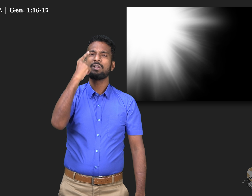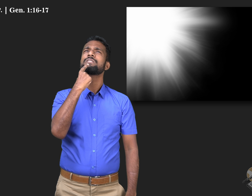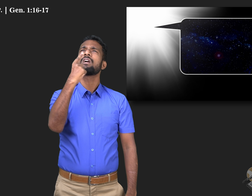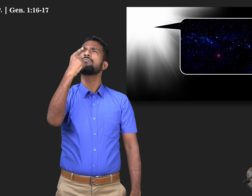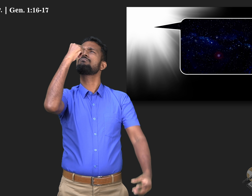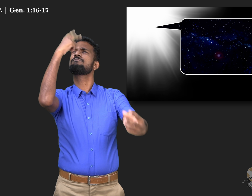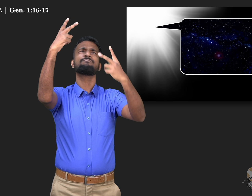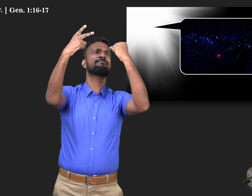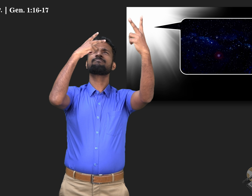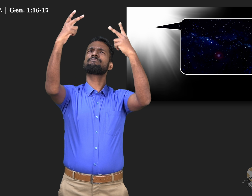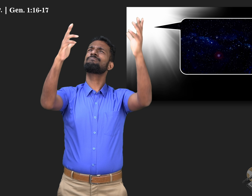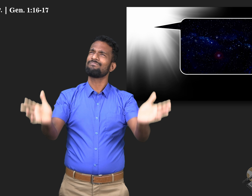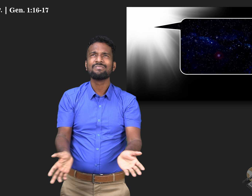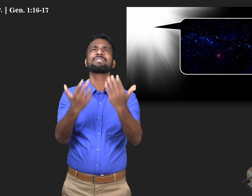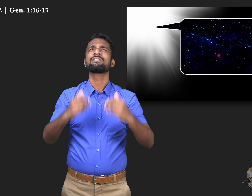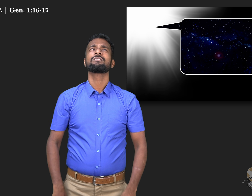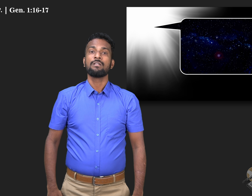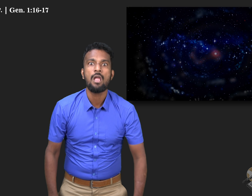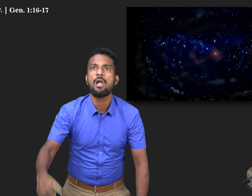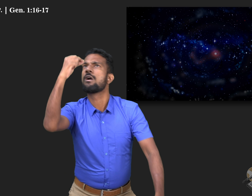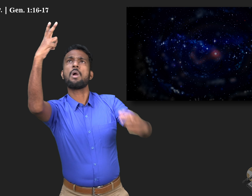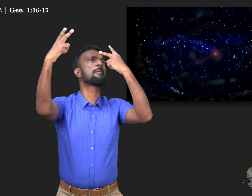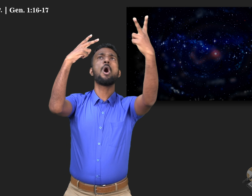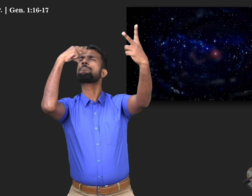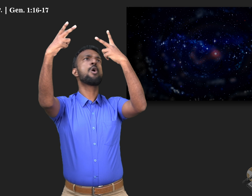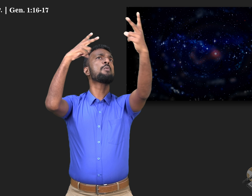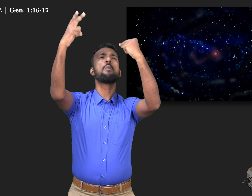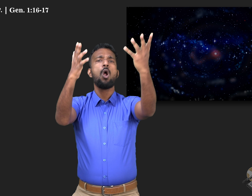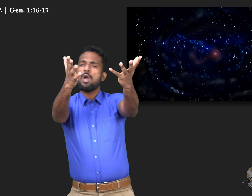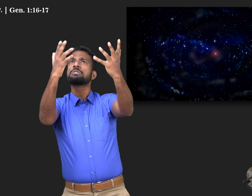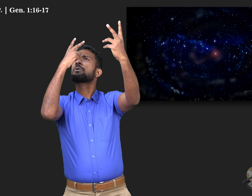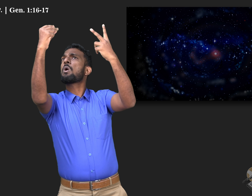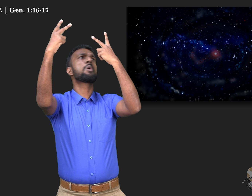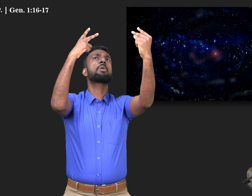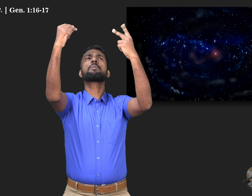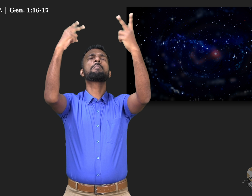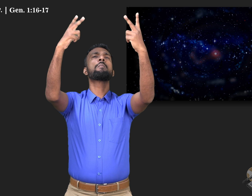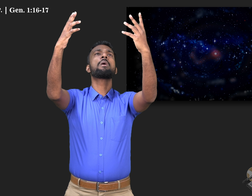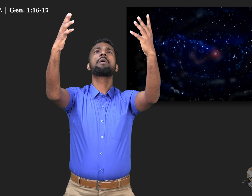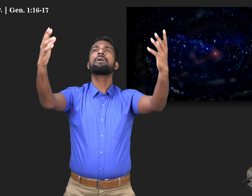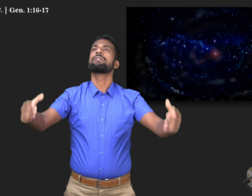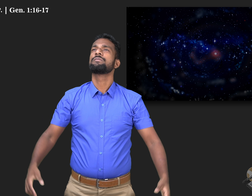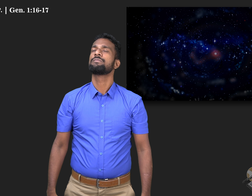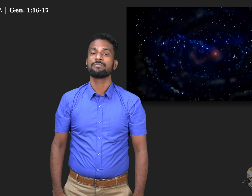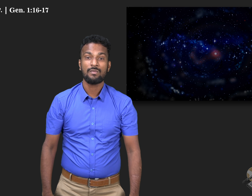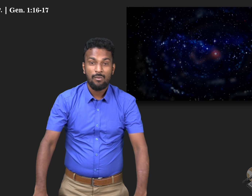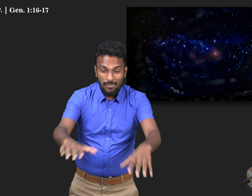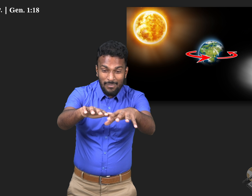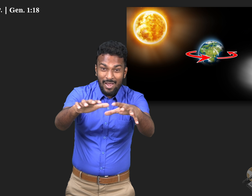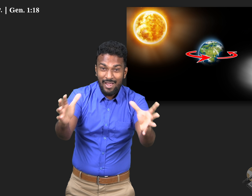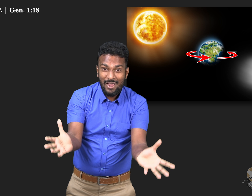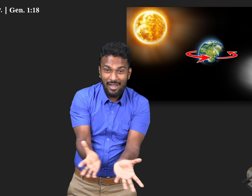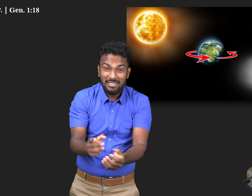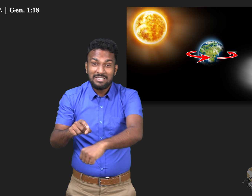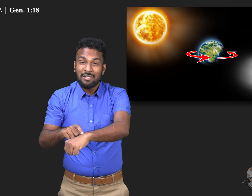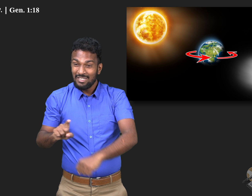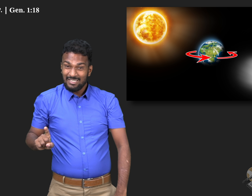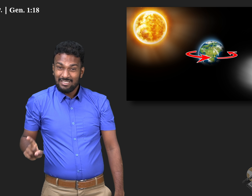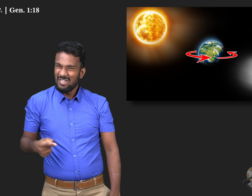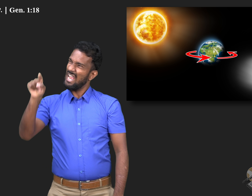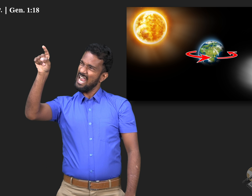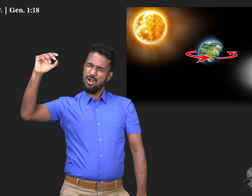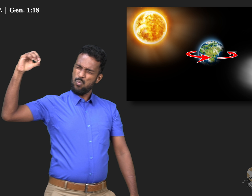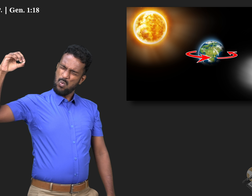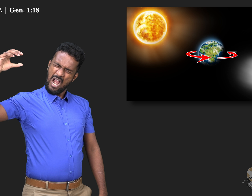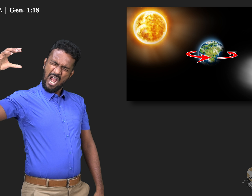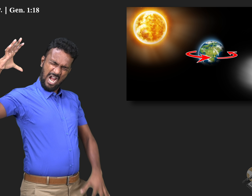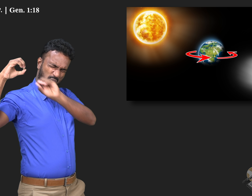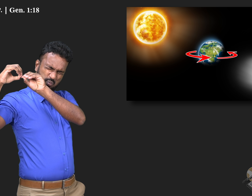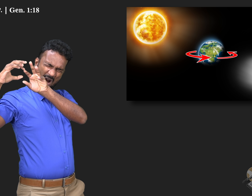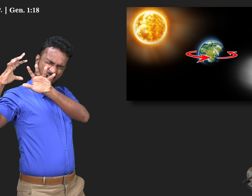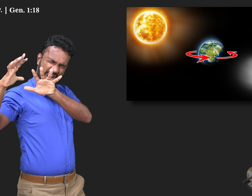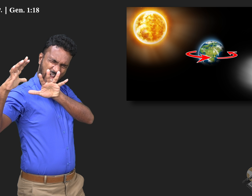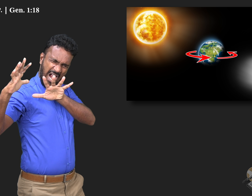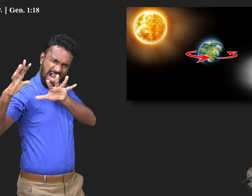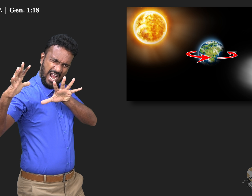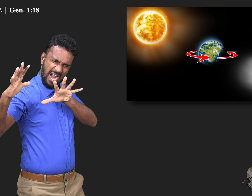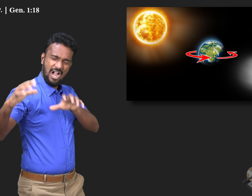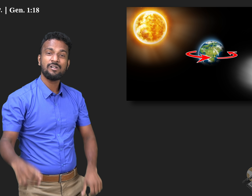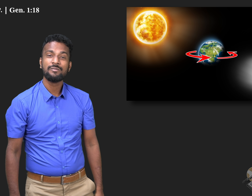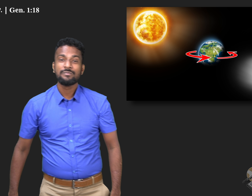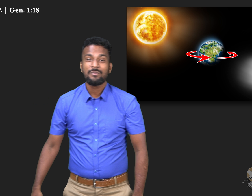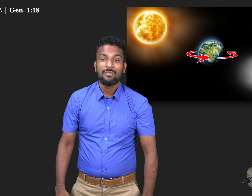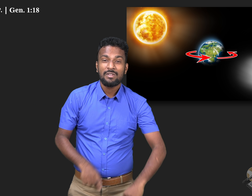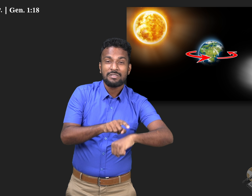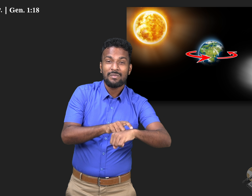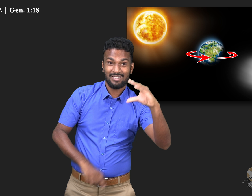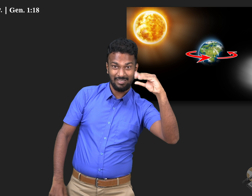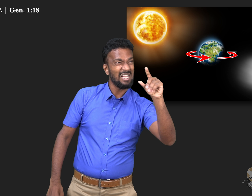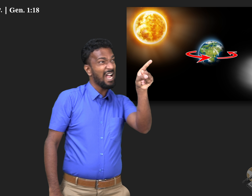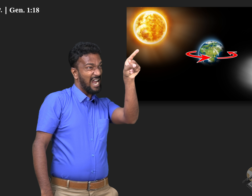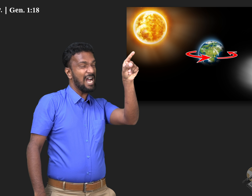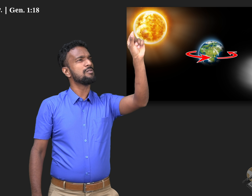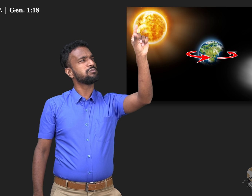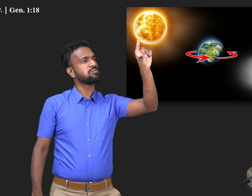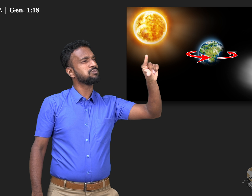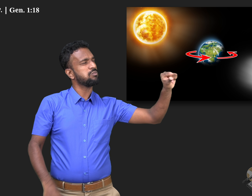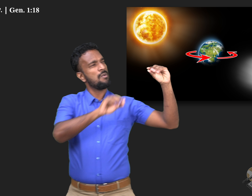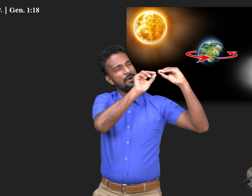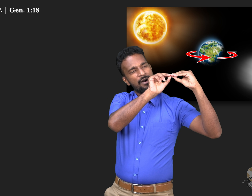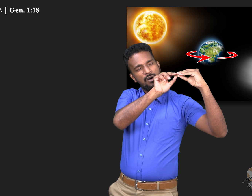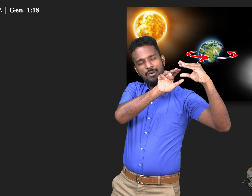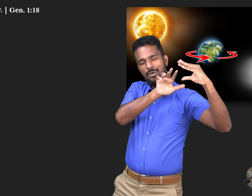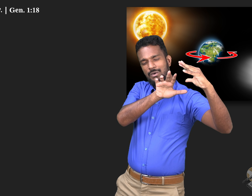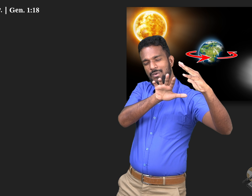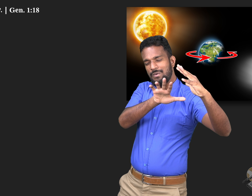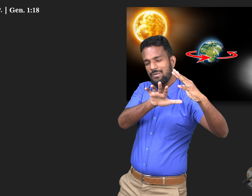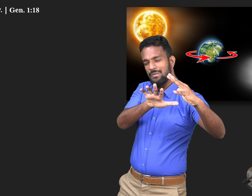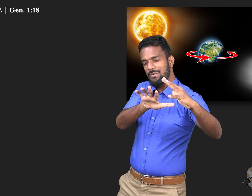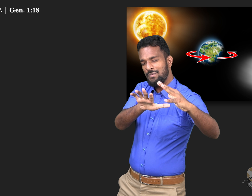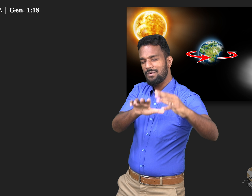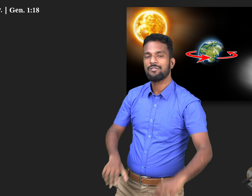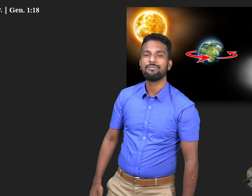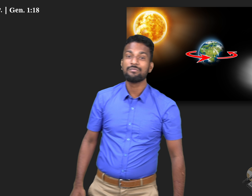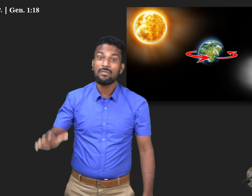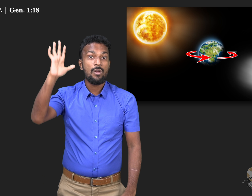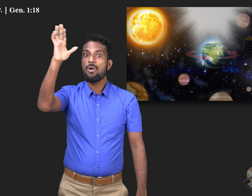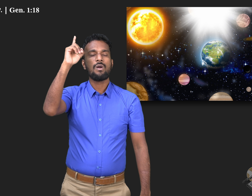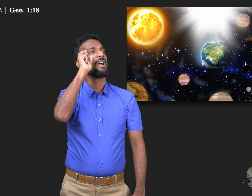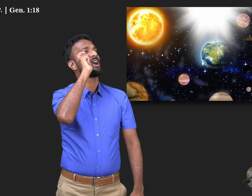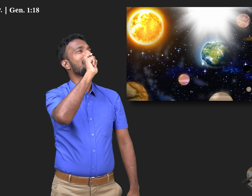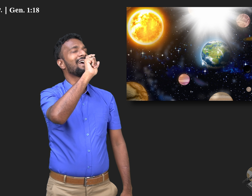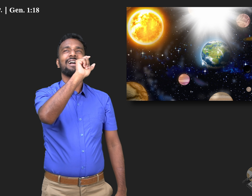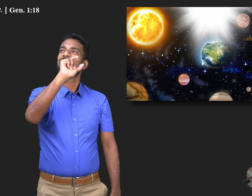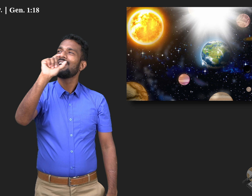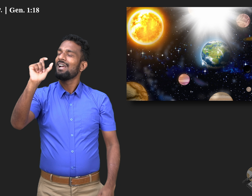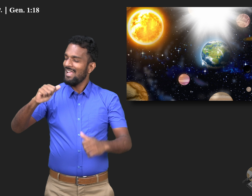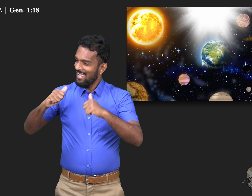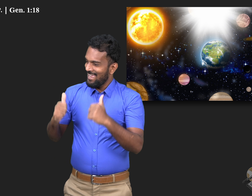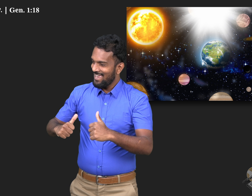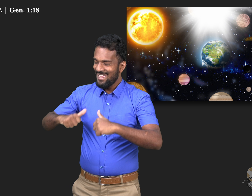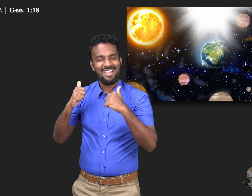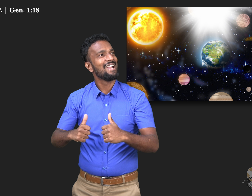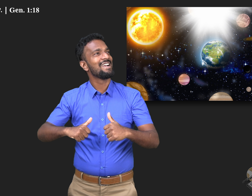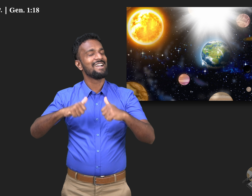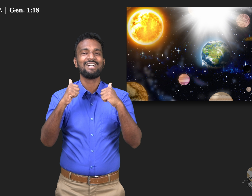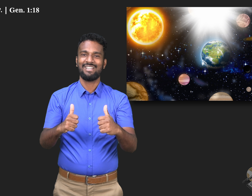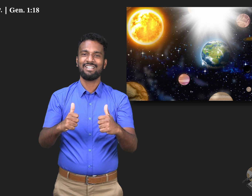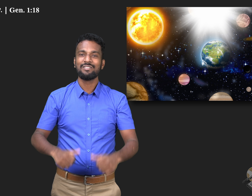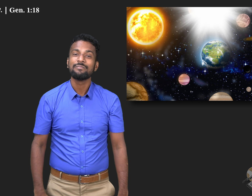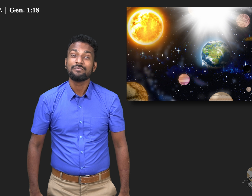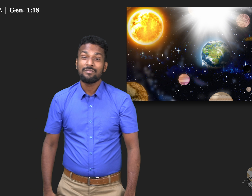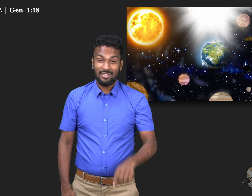God set these lights in the expanse of the sky to shine upon the earth, to preside over the day and the night, and to separate the light from the darkness.